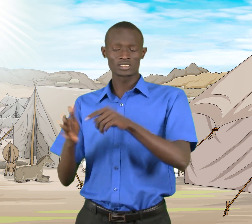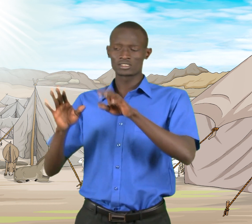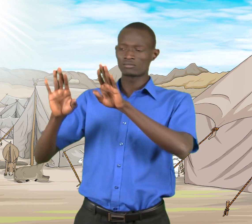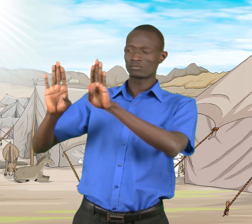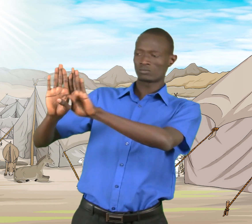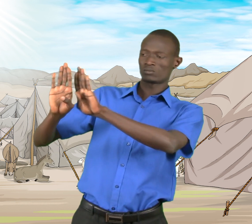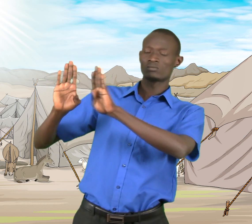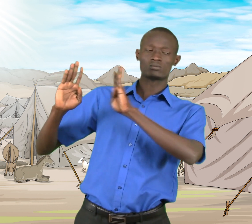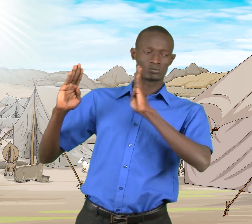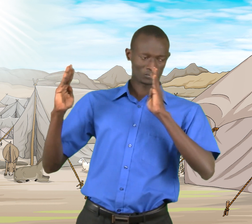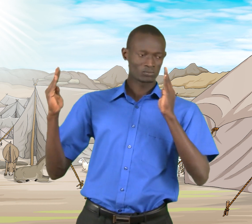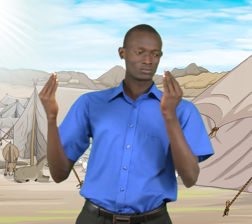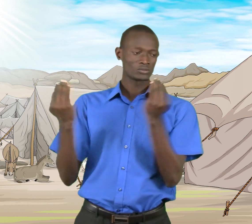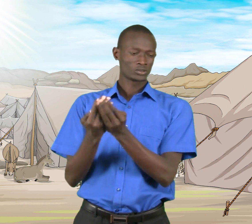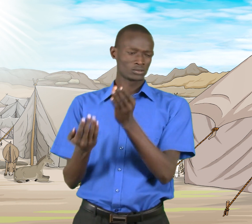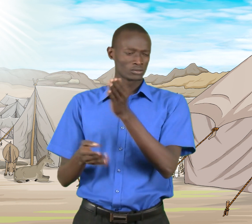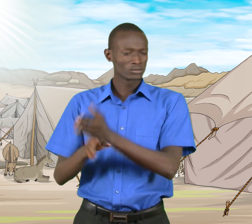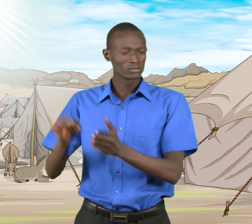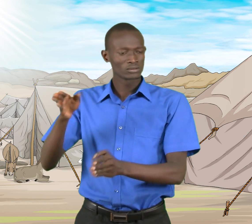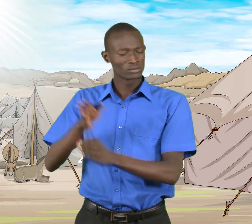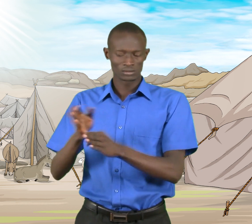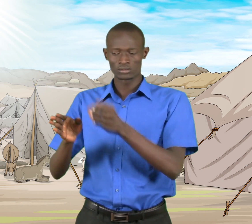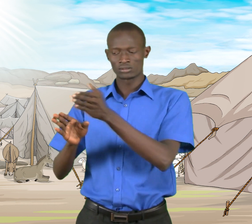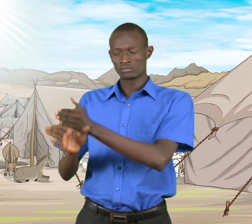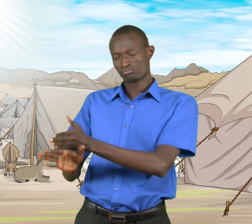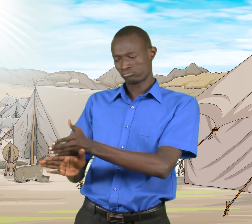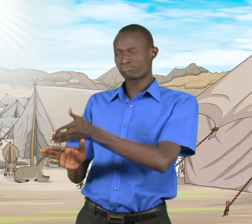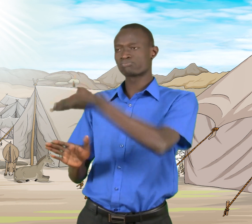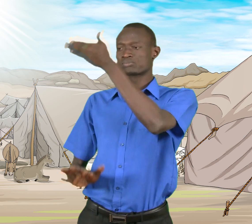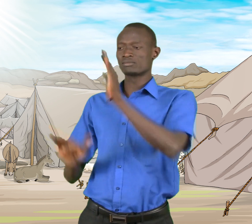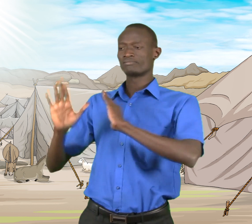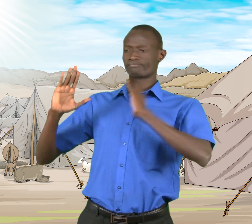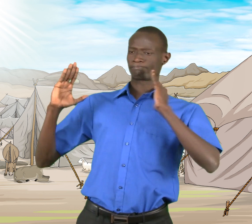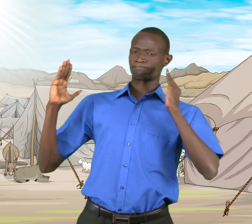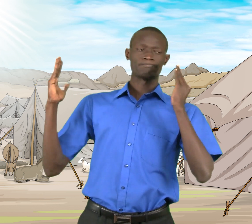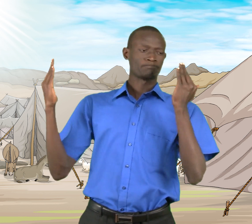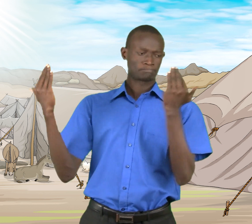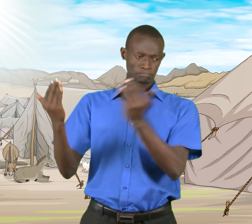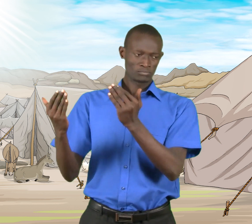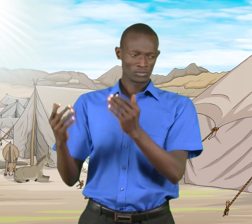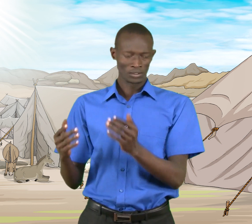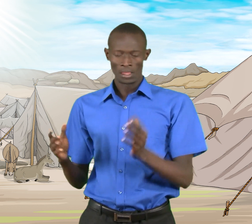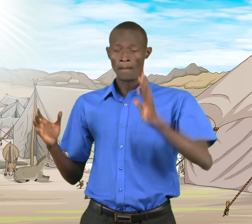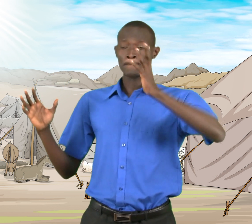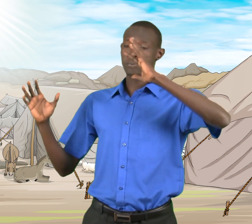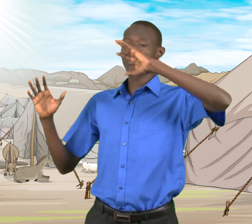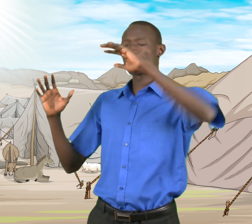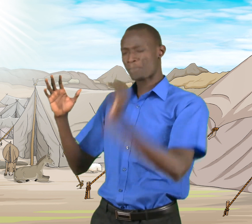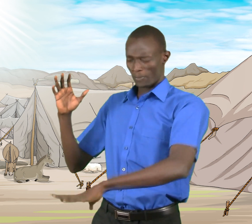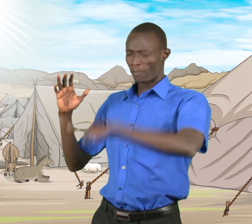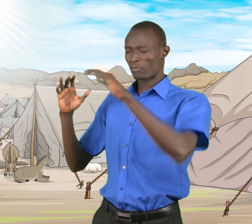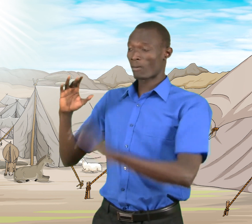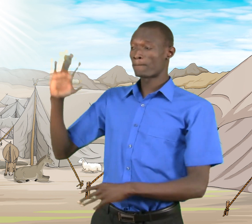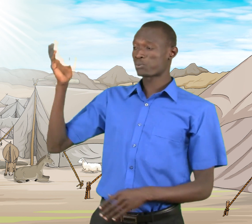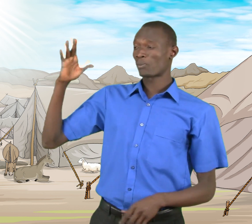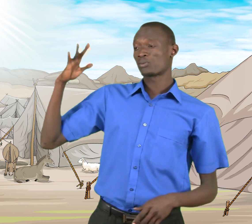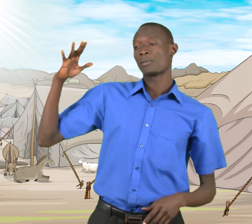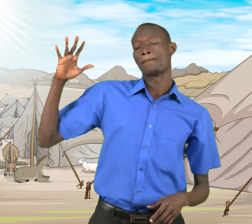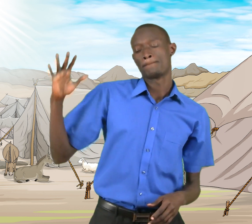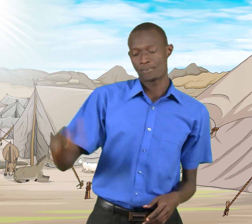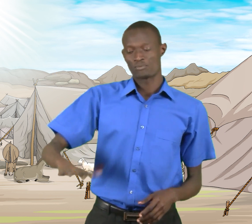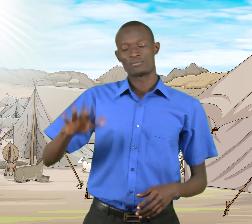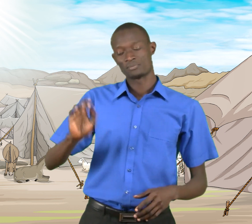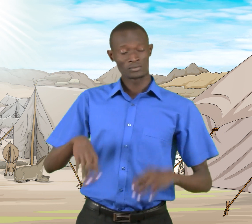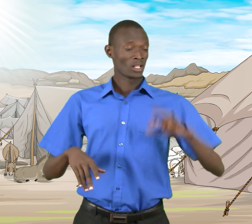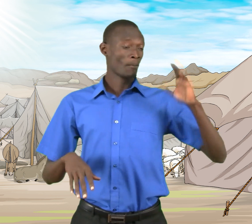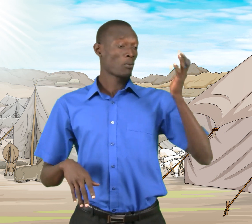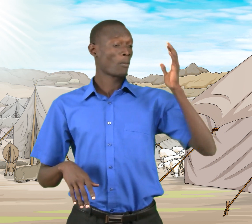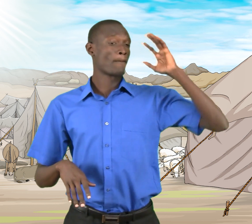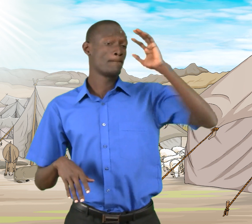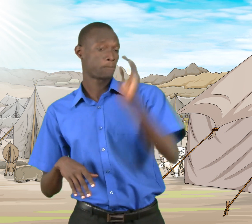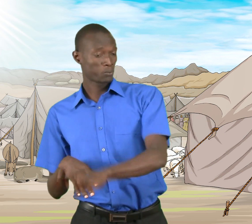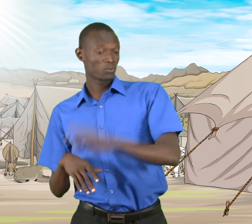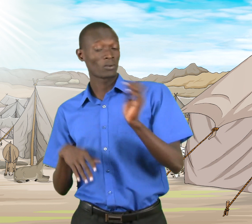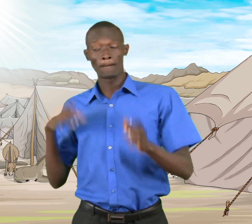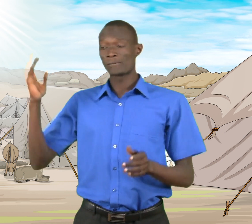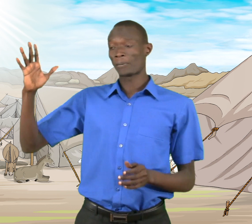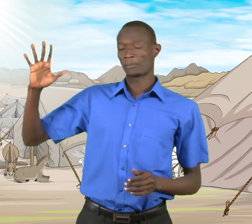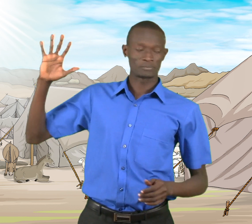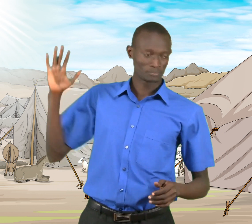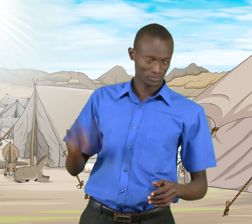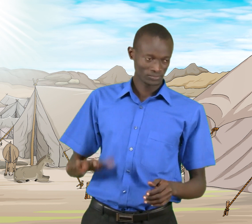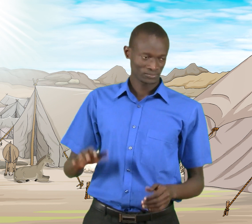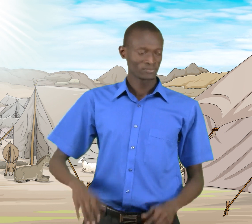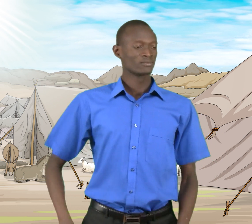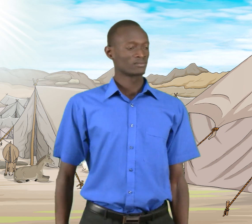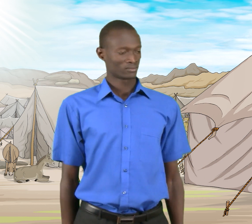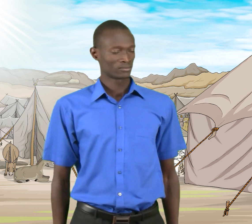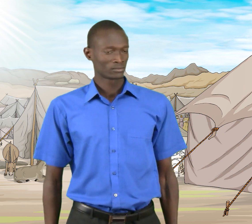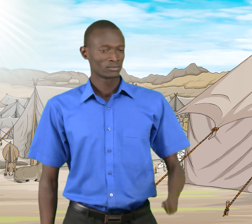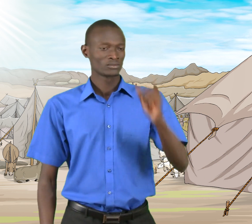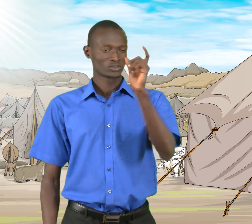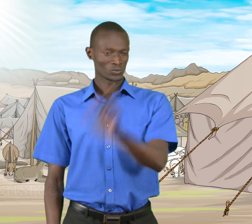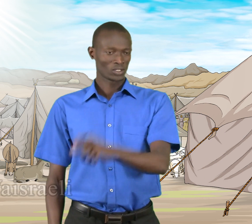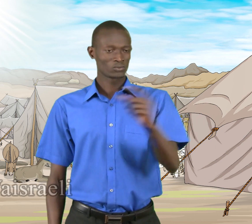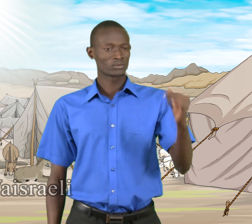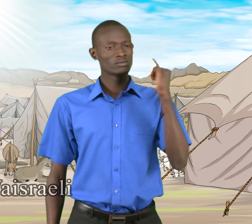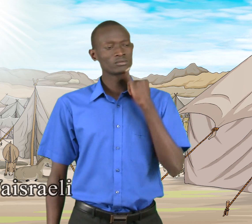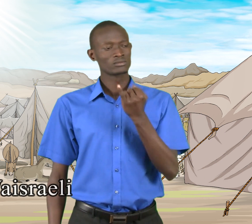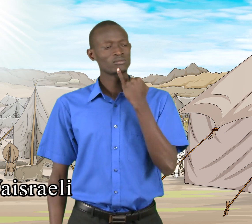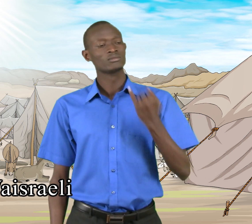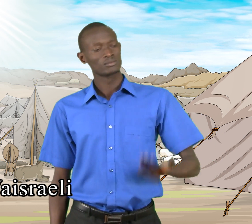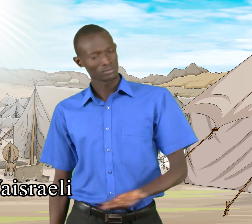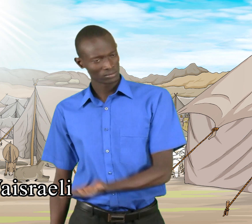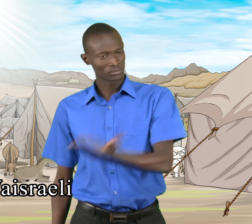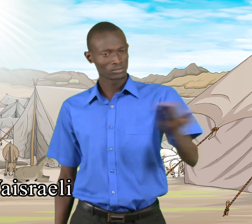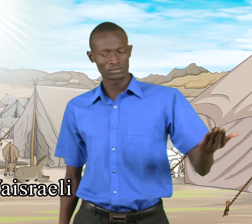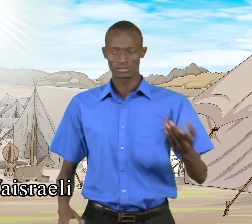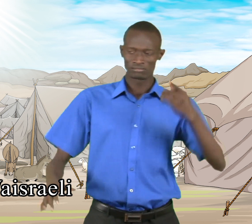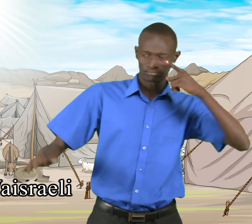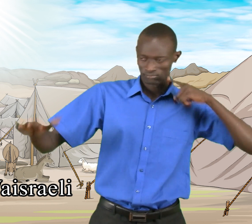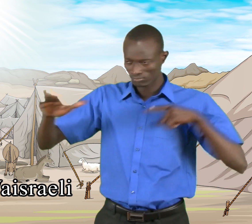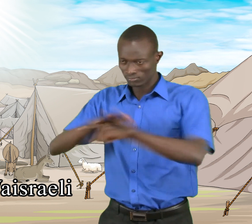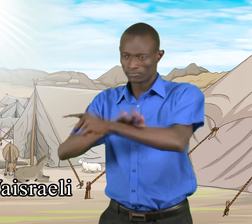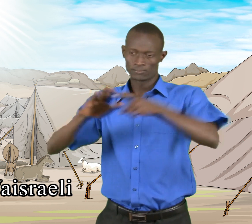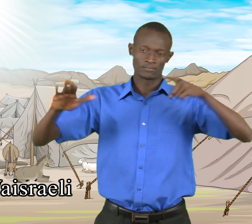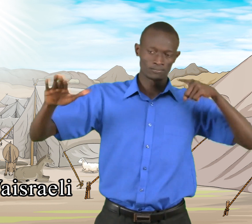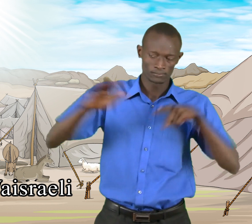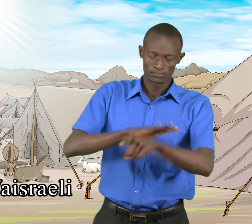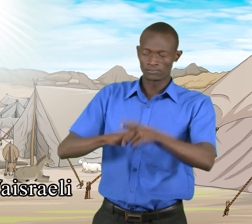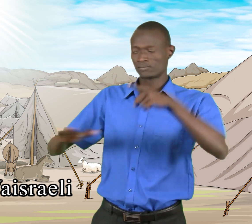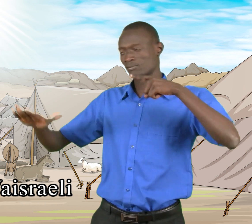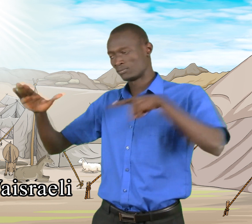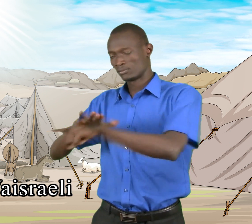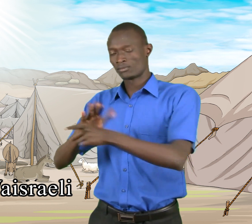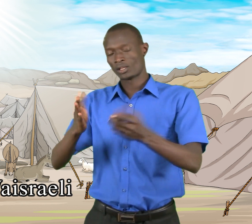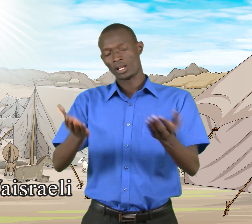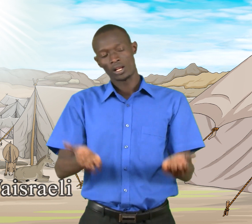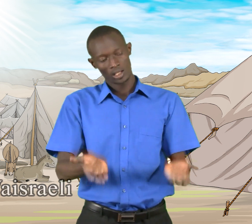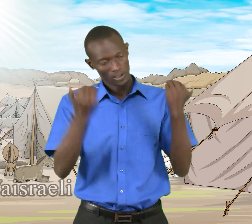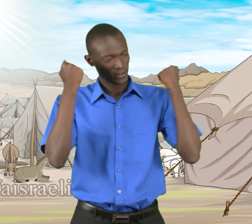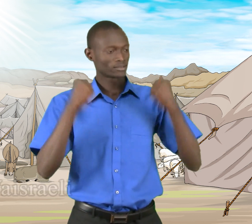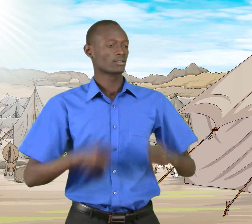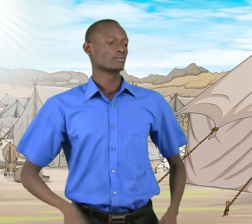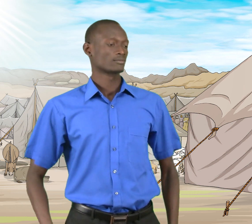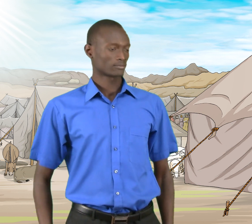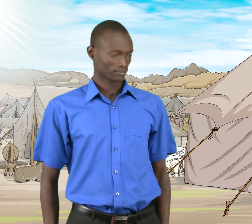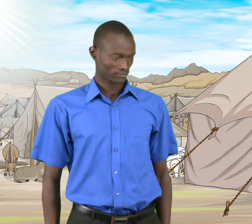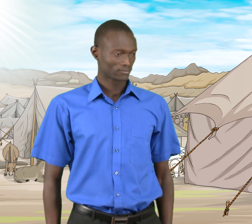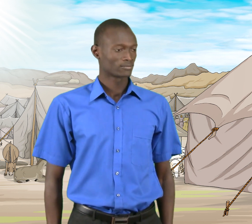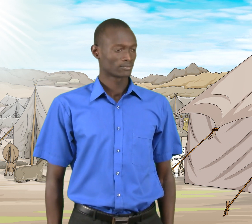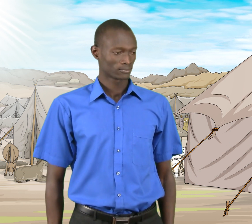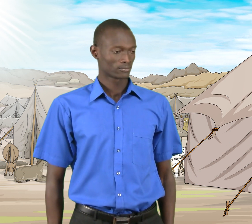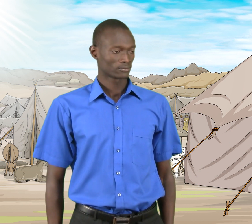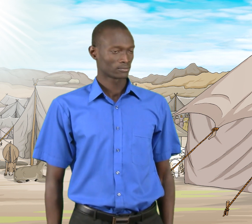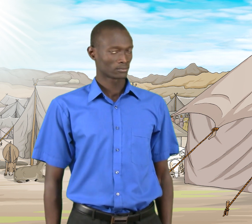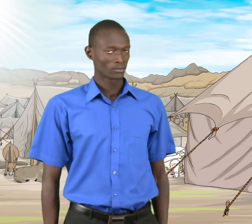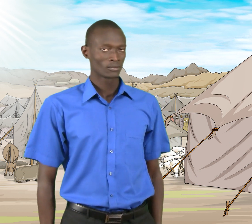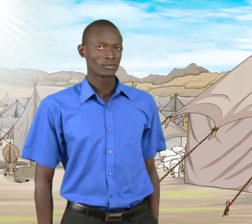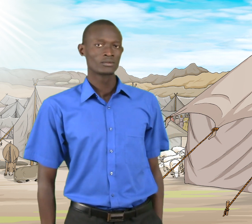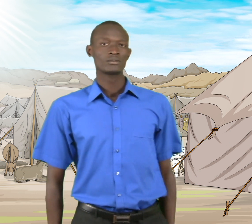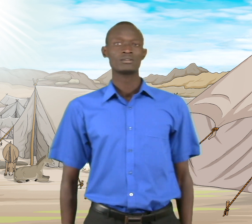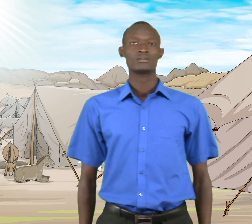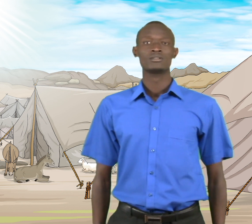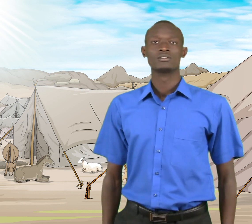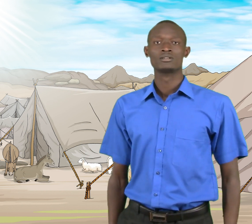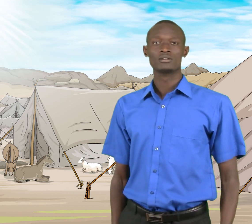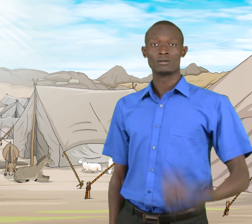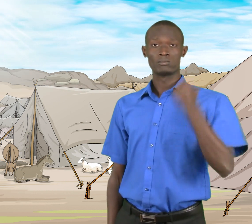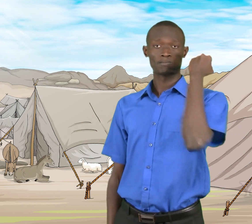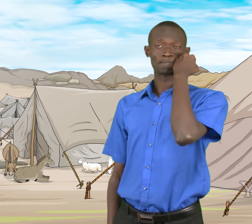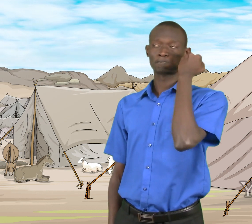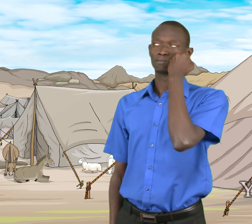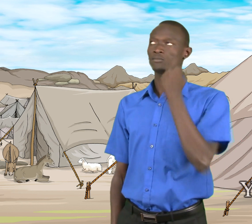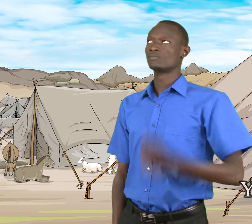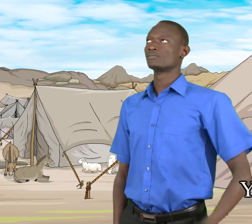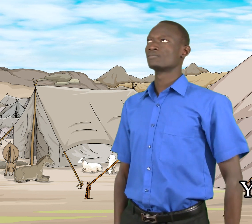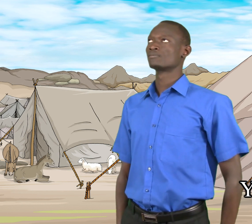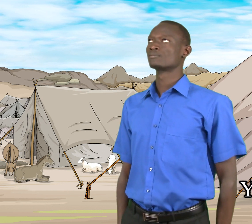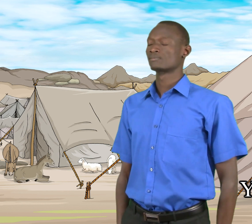Then the wall of the city will collapse and all your people will charge straight into the city.”